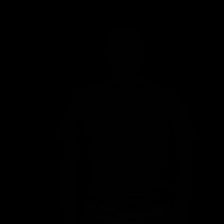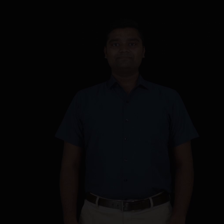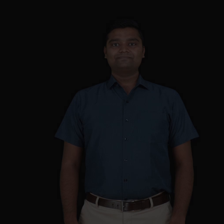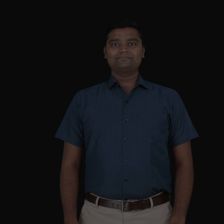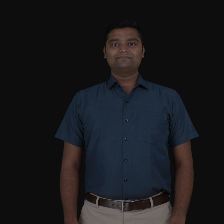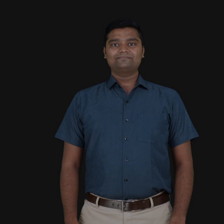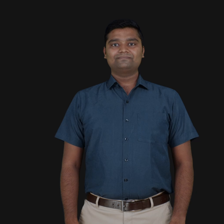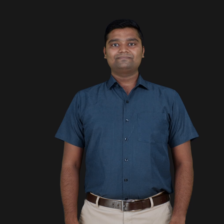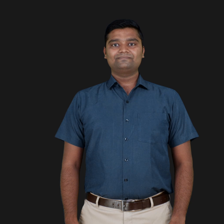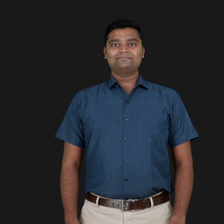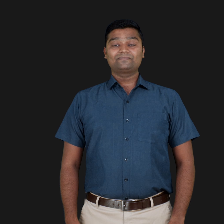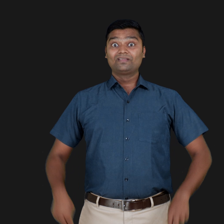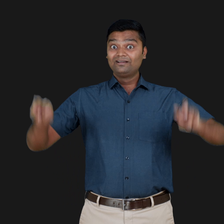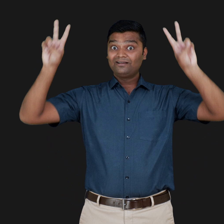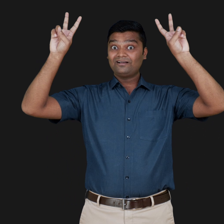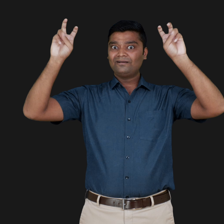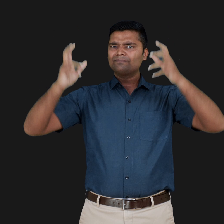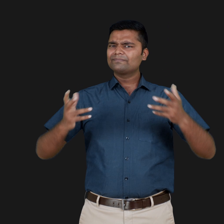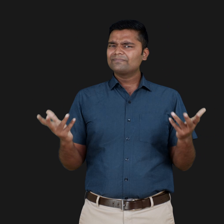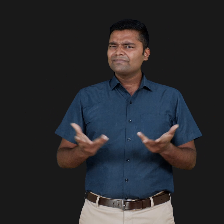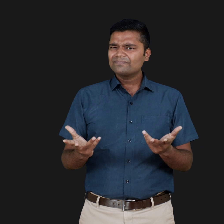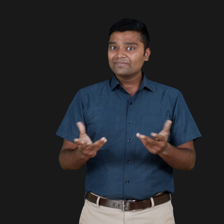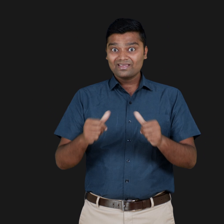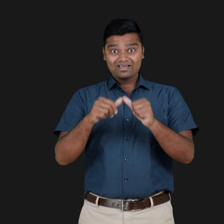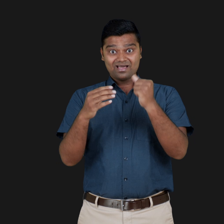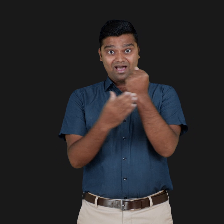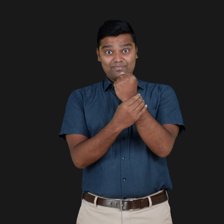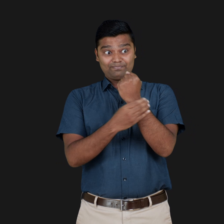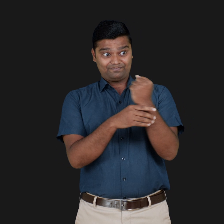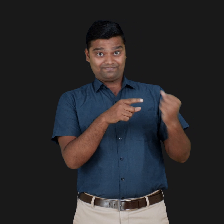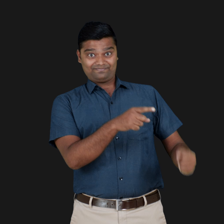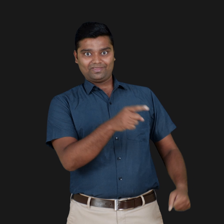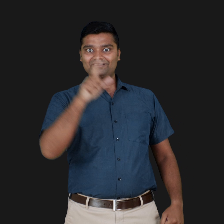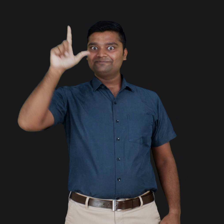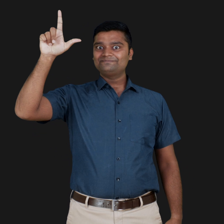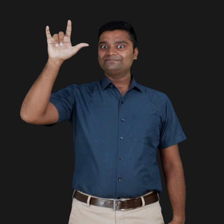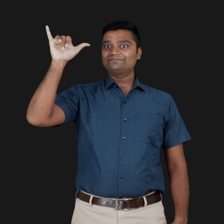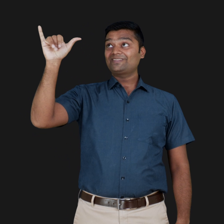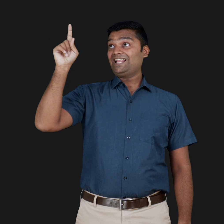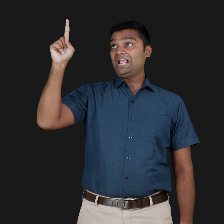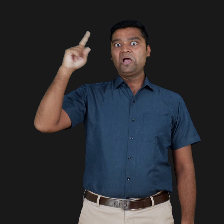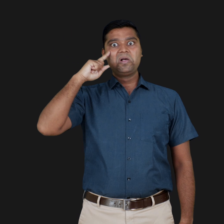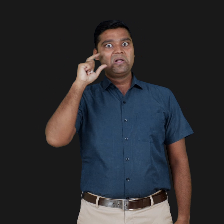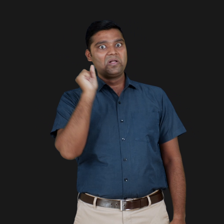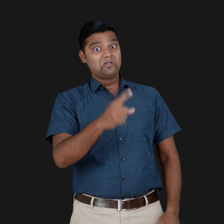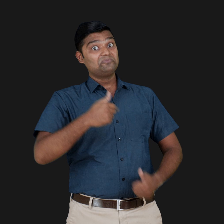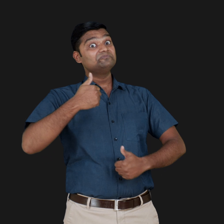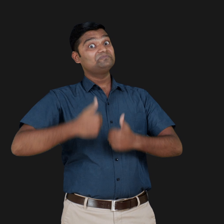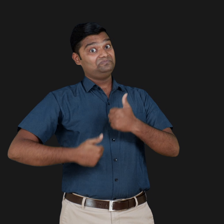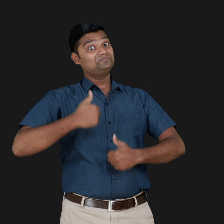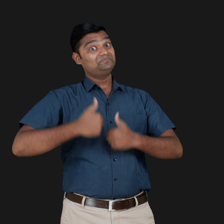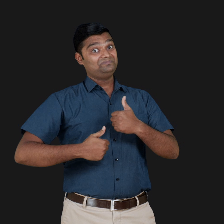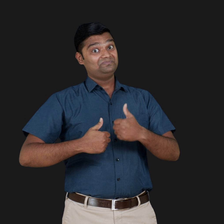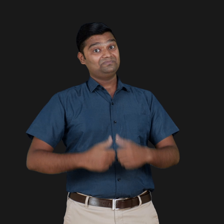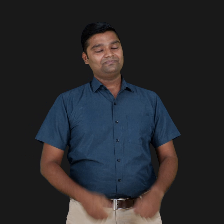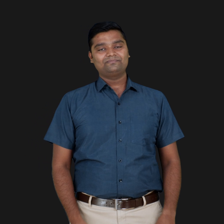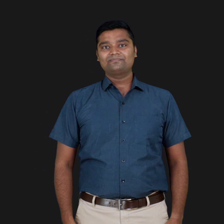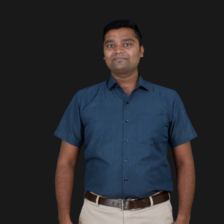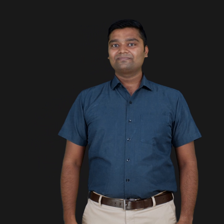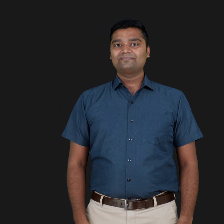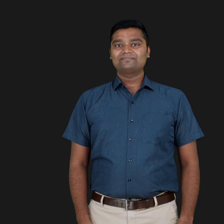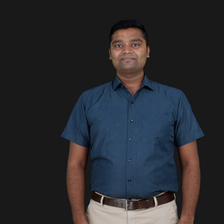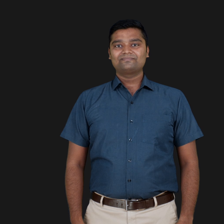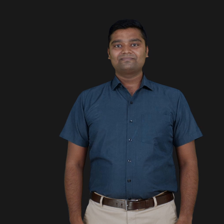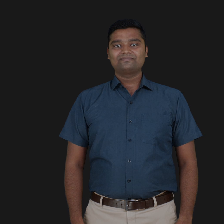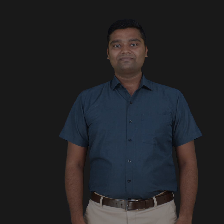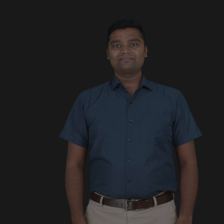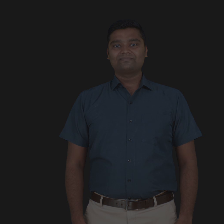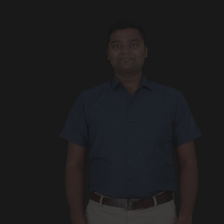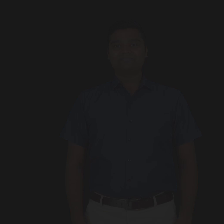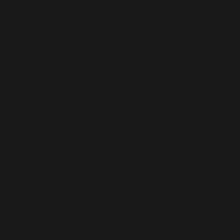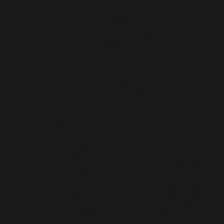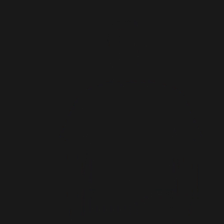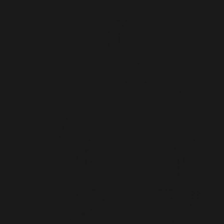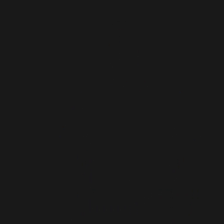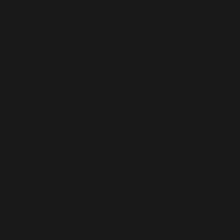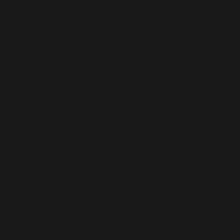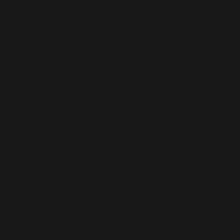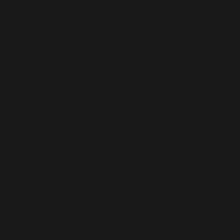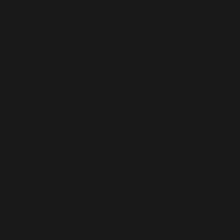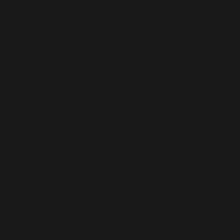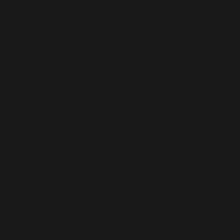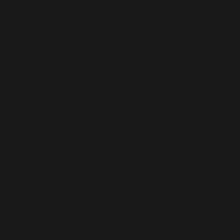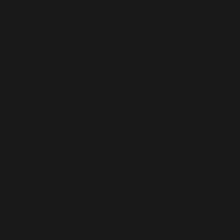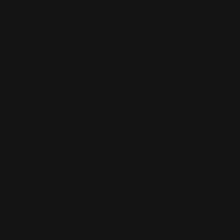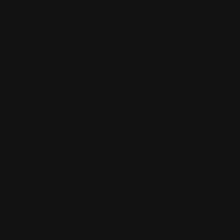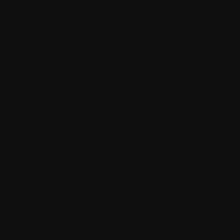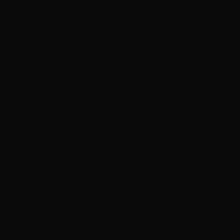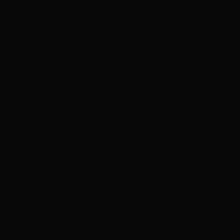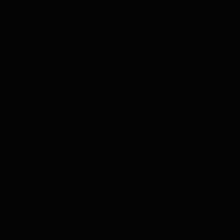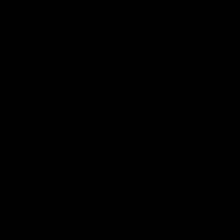The Lord tests Abram